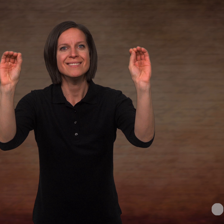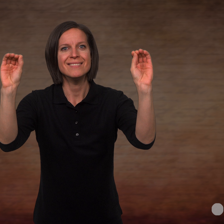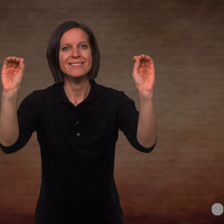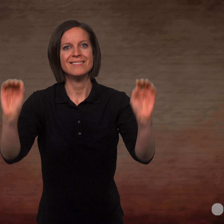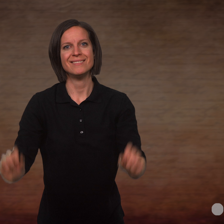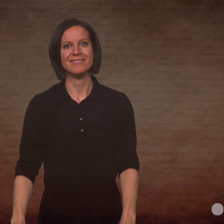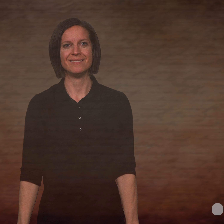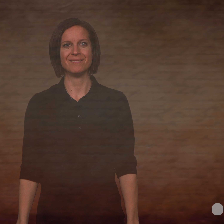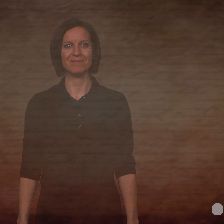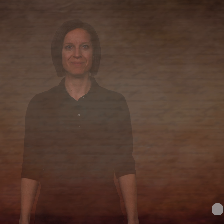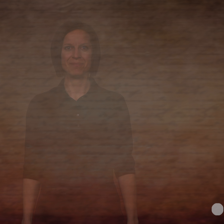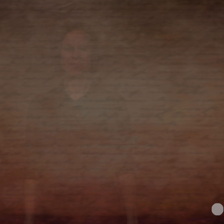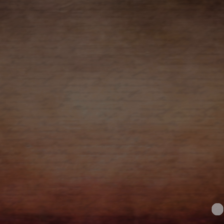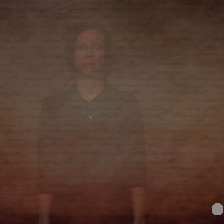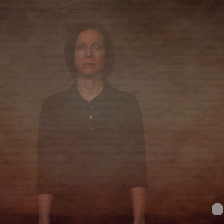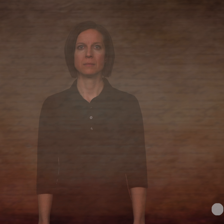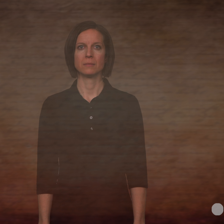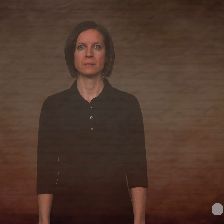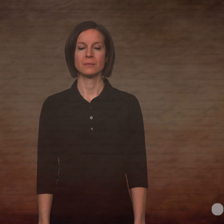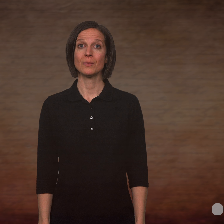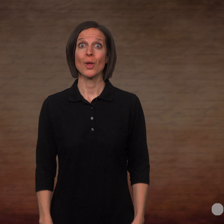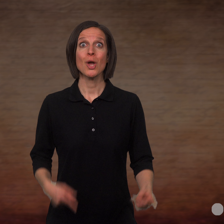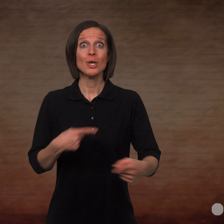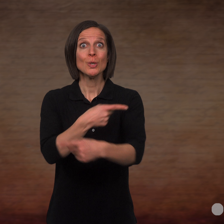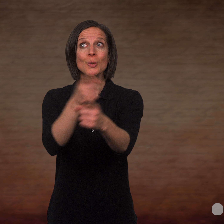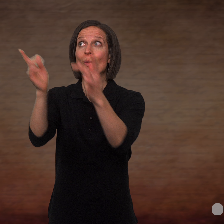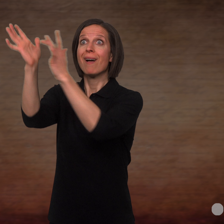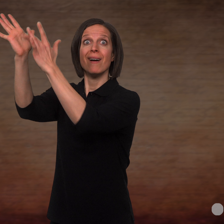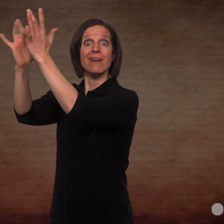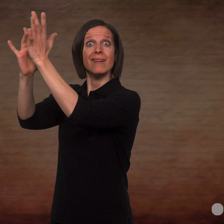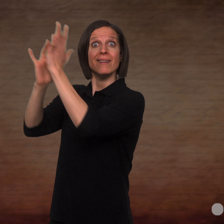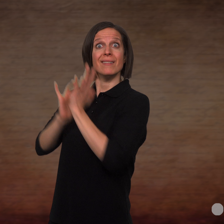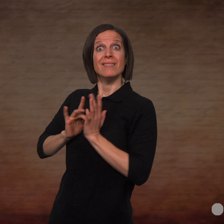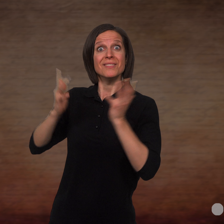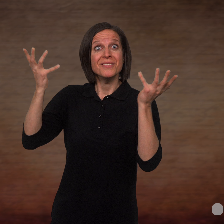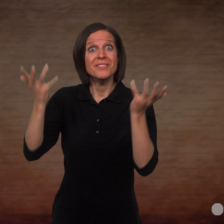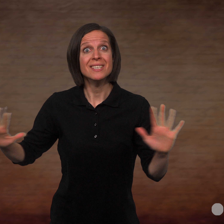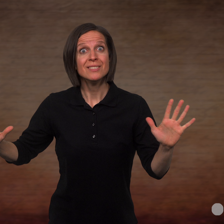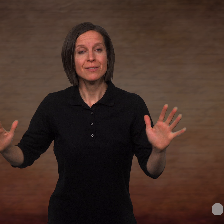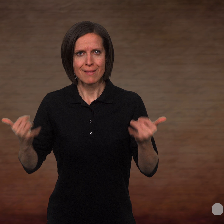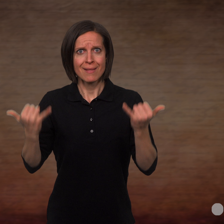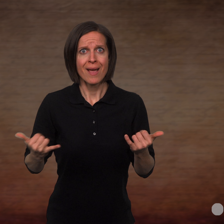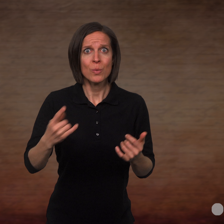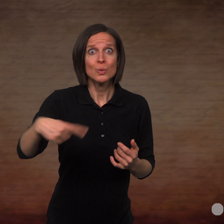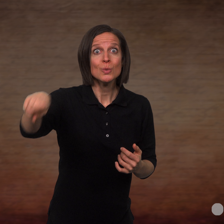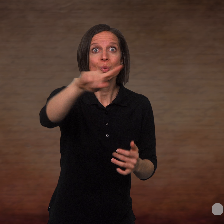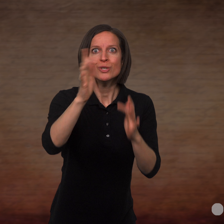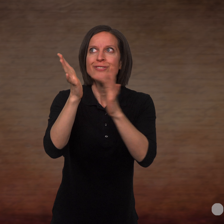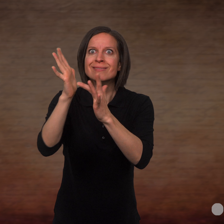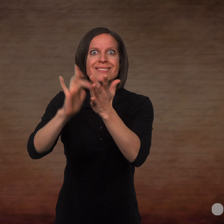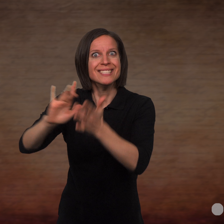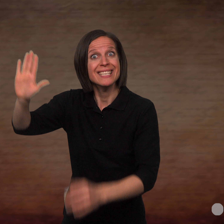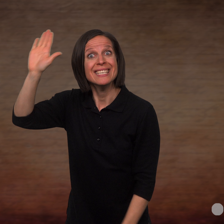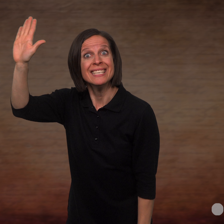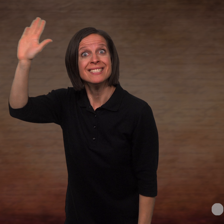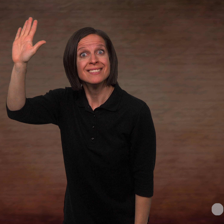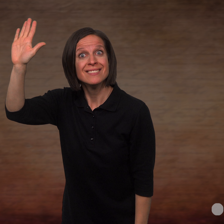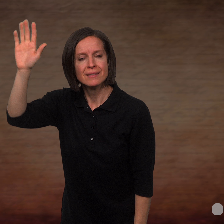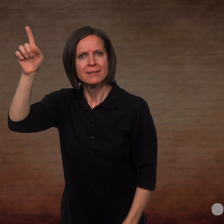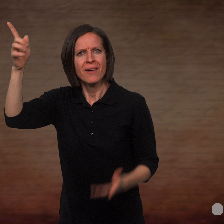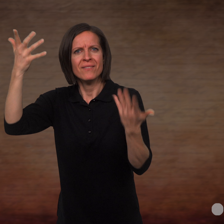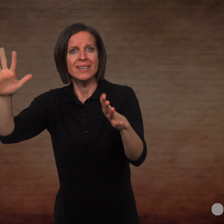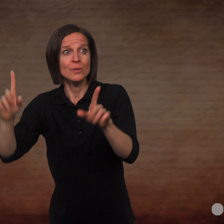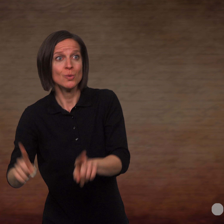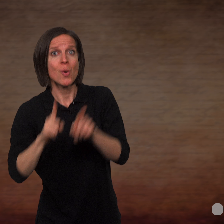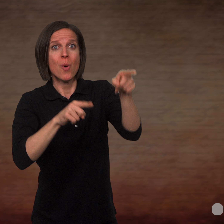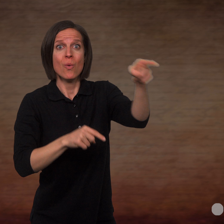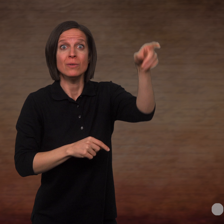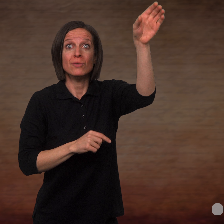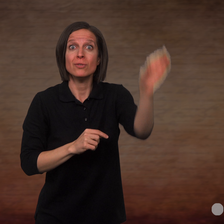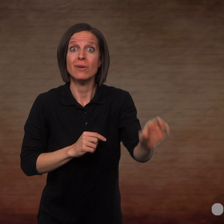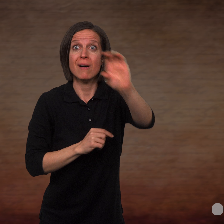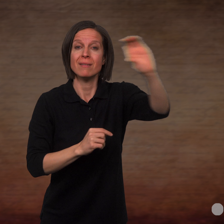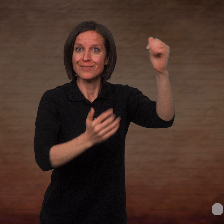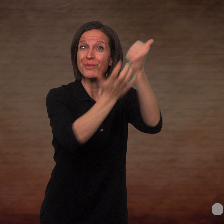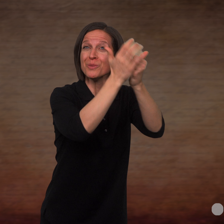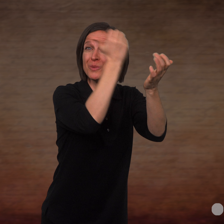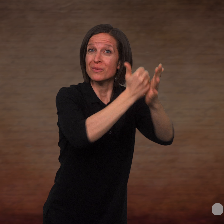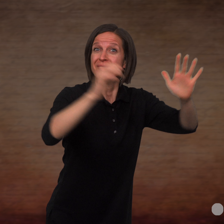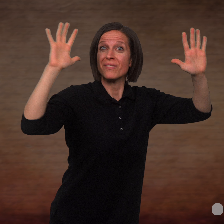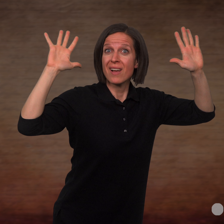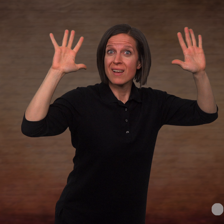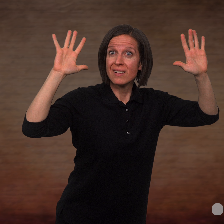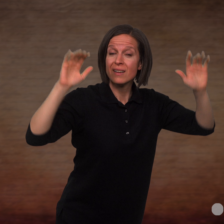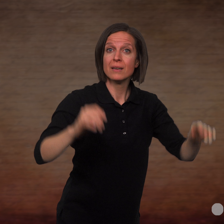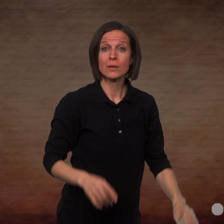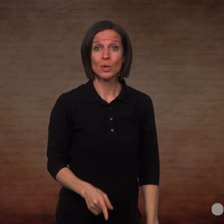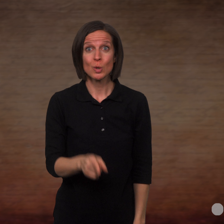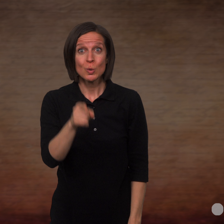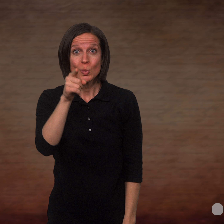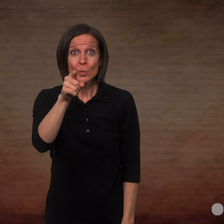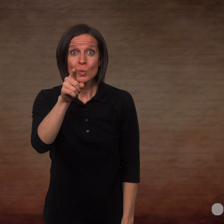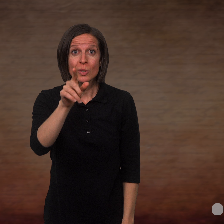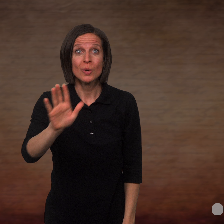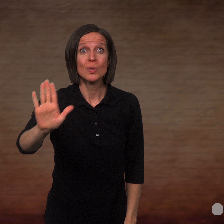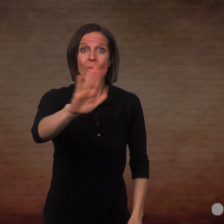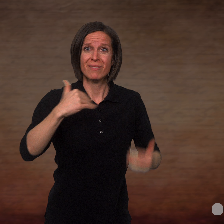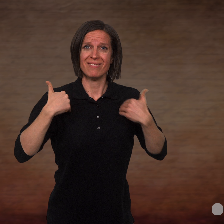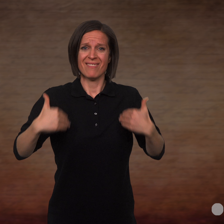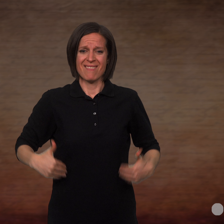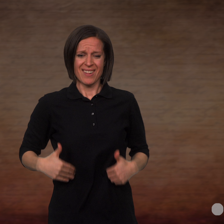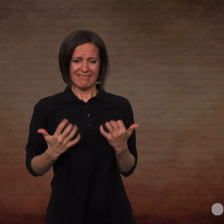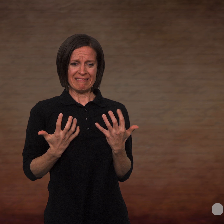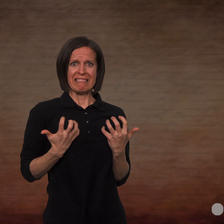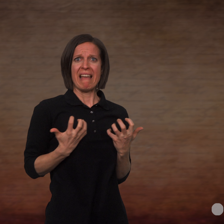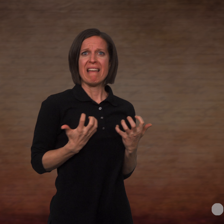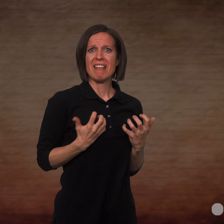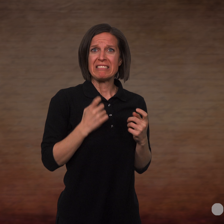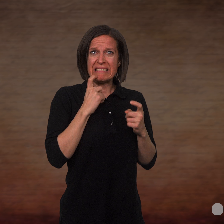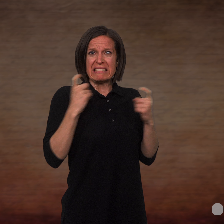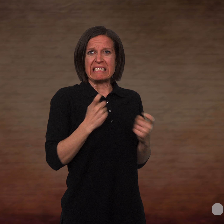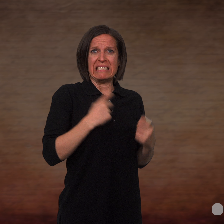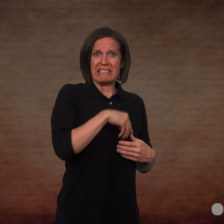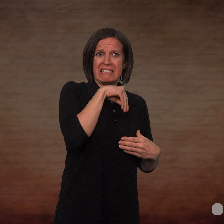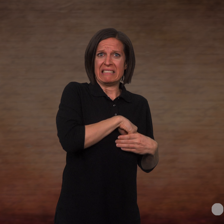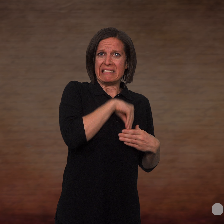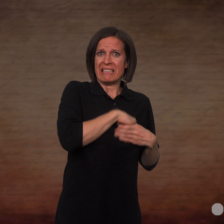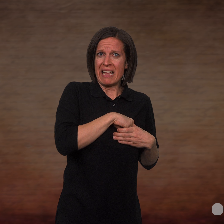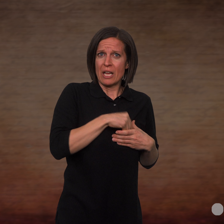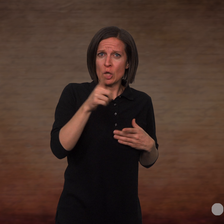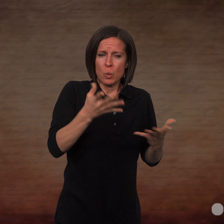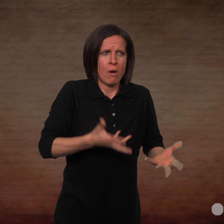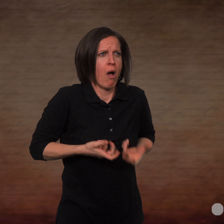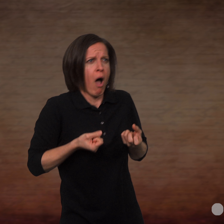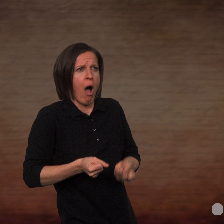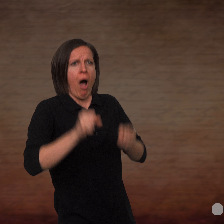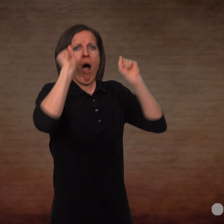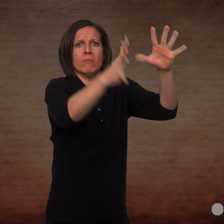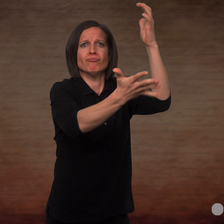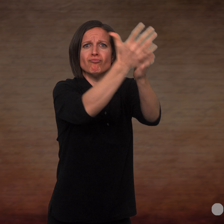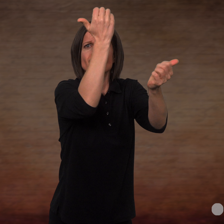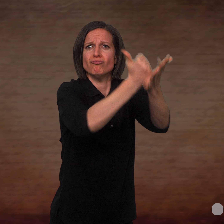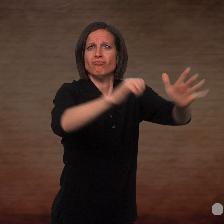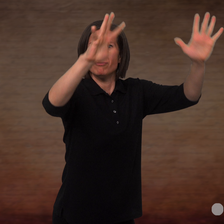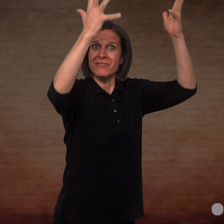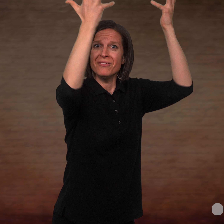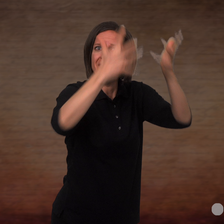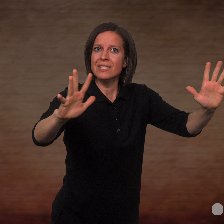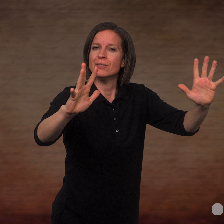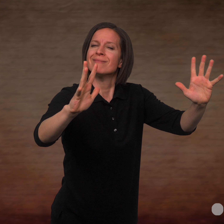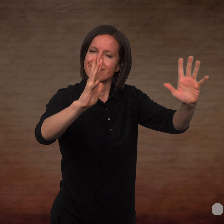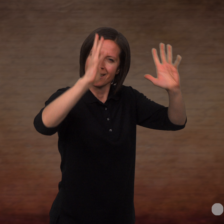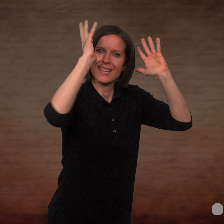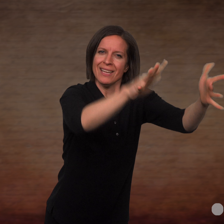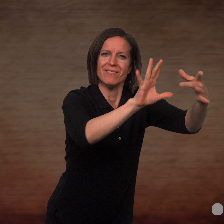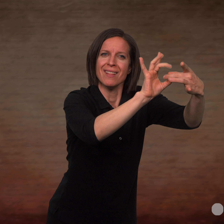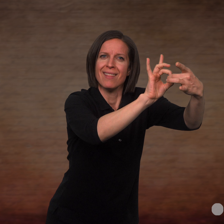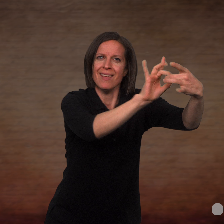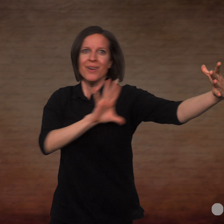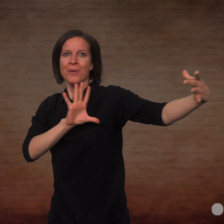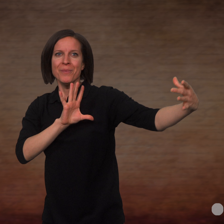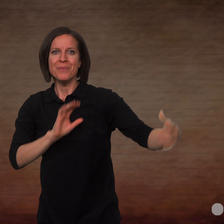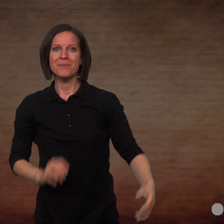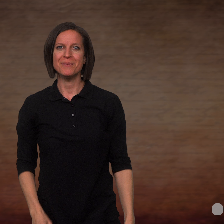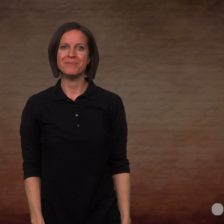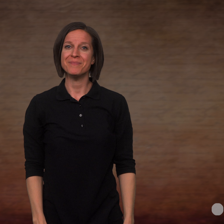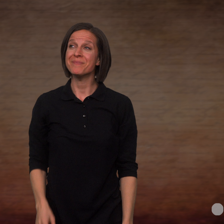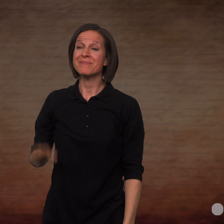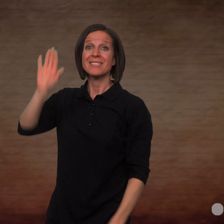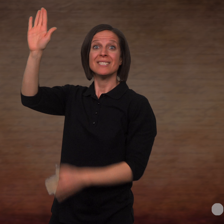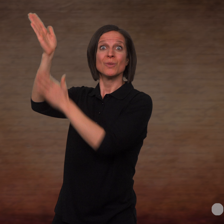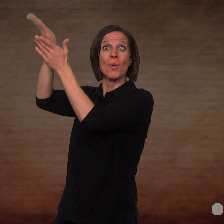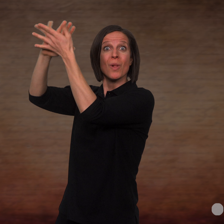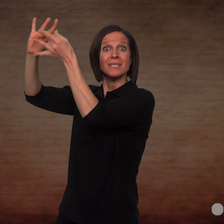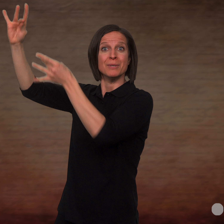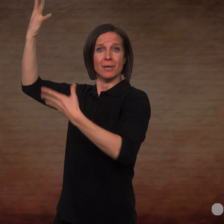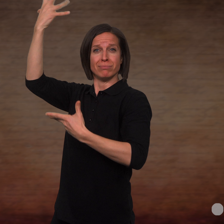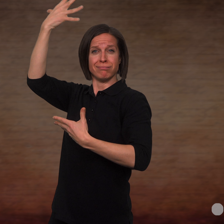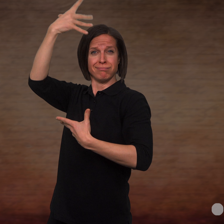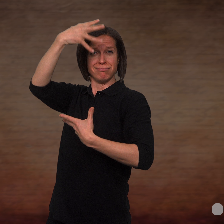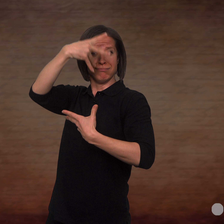Those who belong to Christ Jesus have crucified the flesh with its passions and desires.